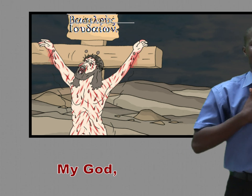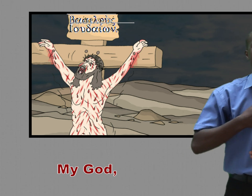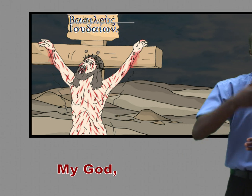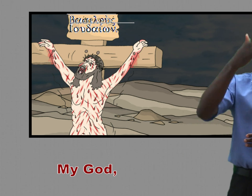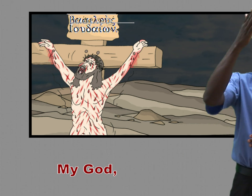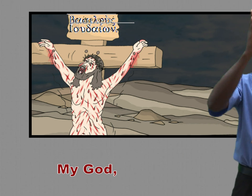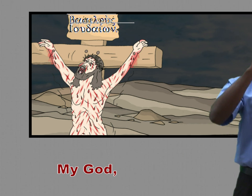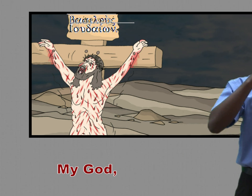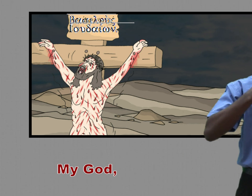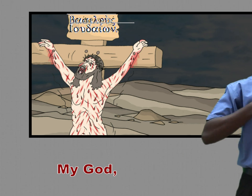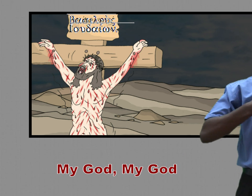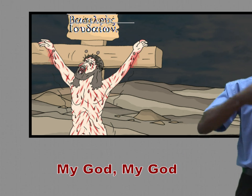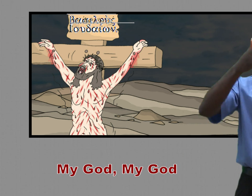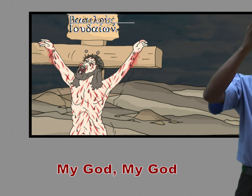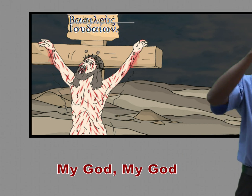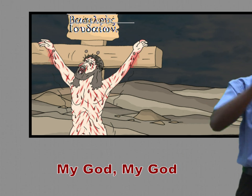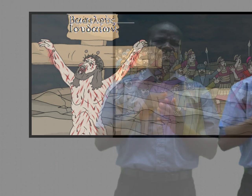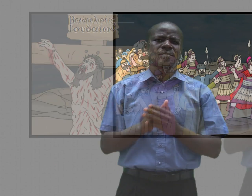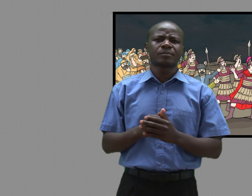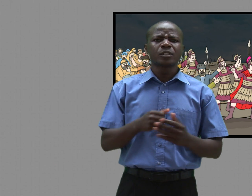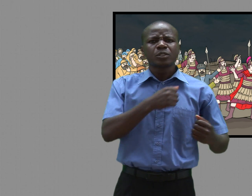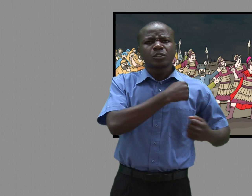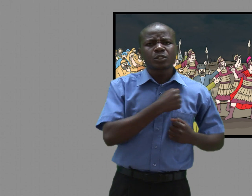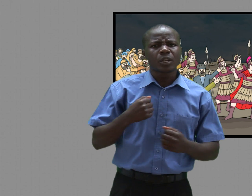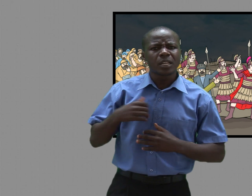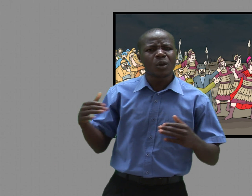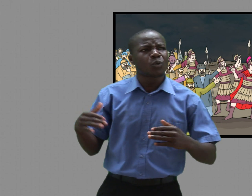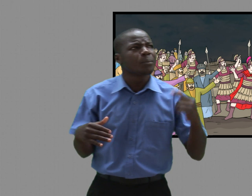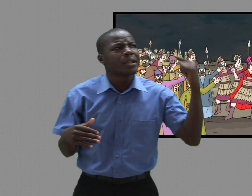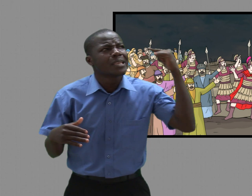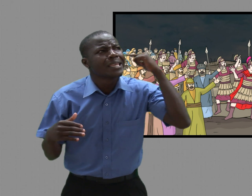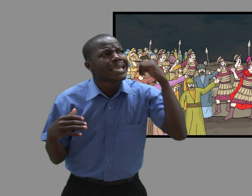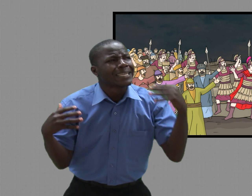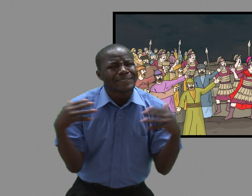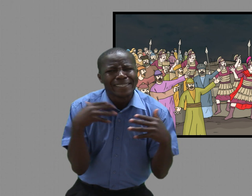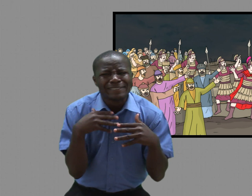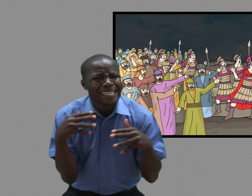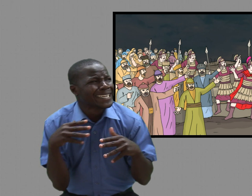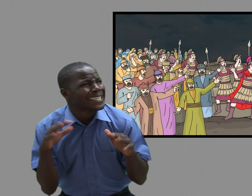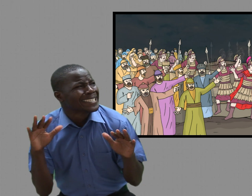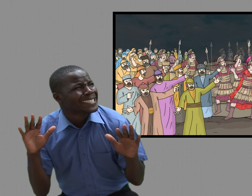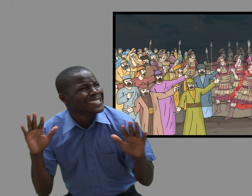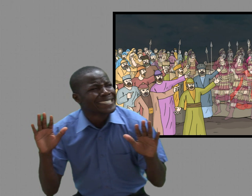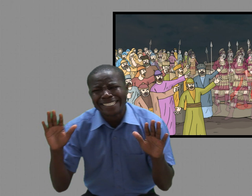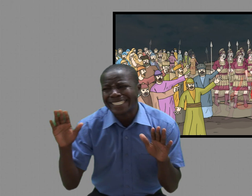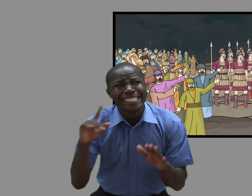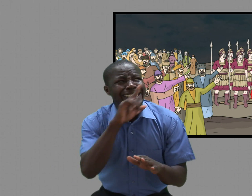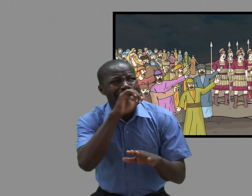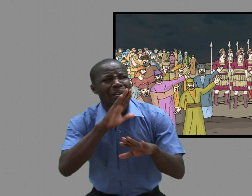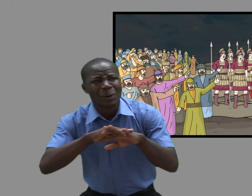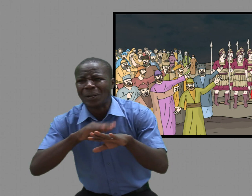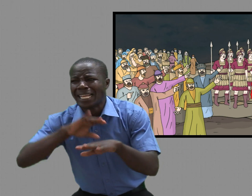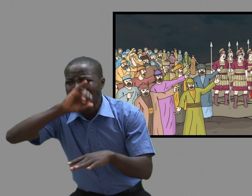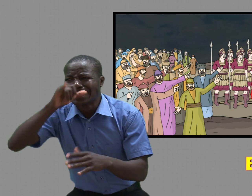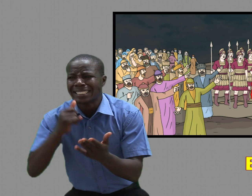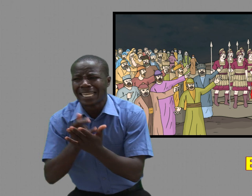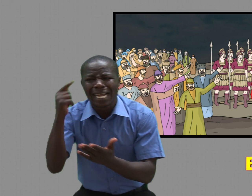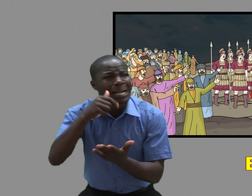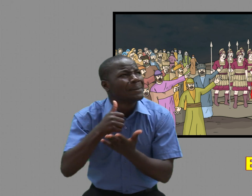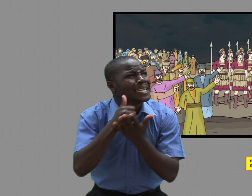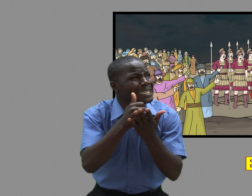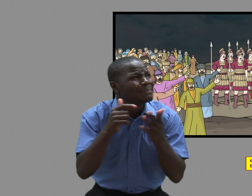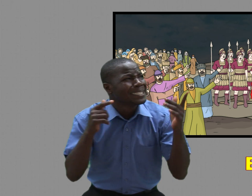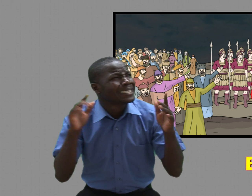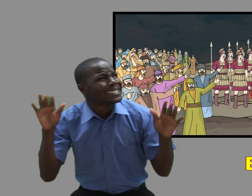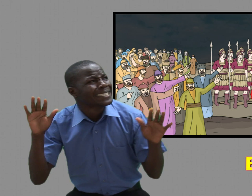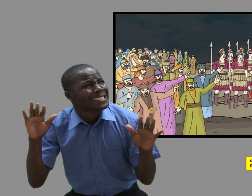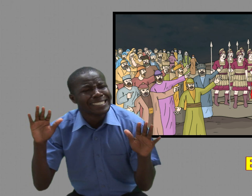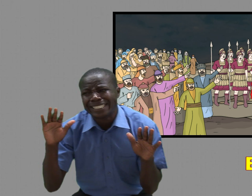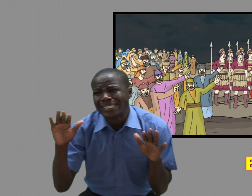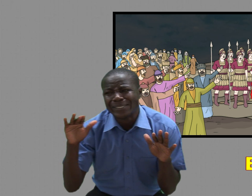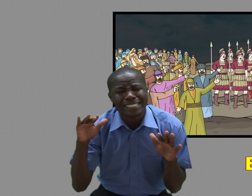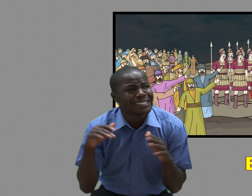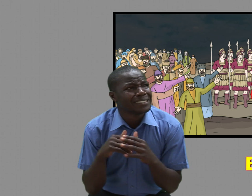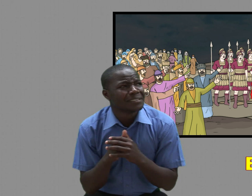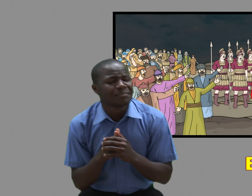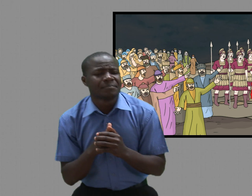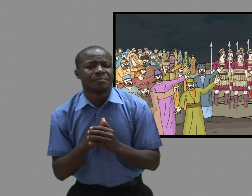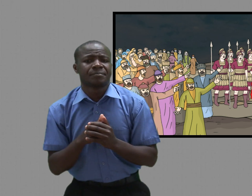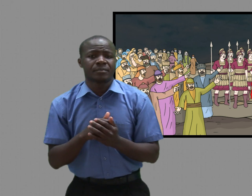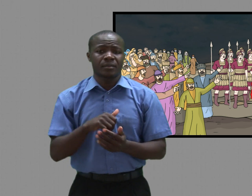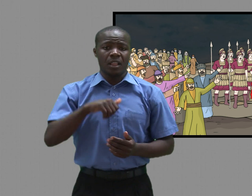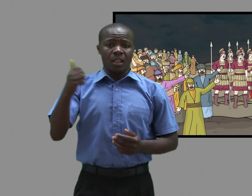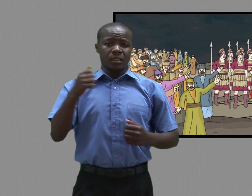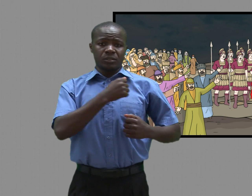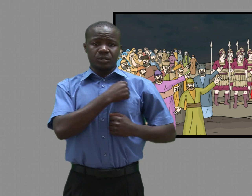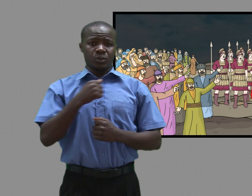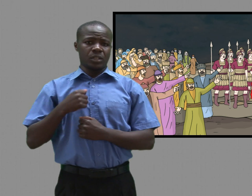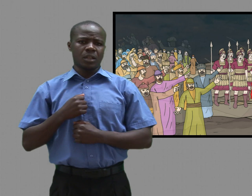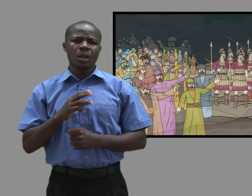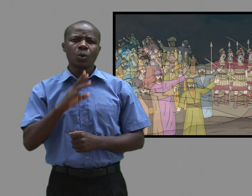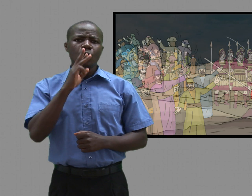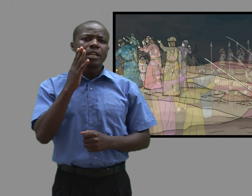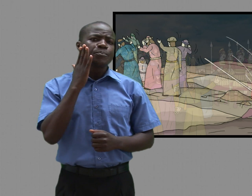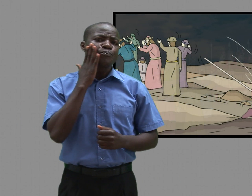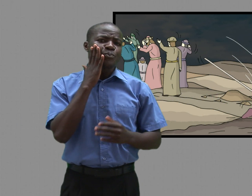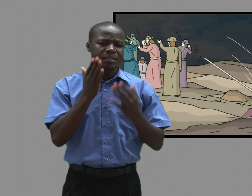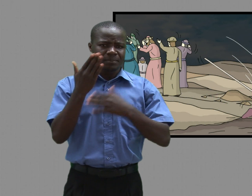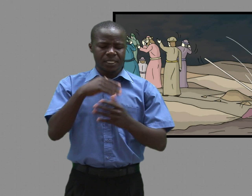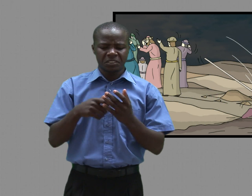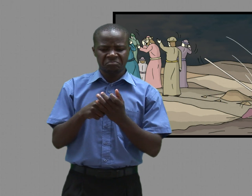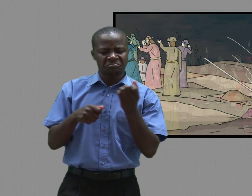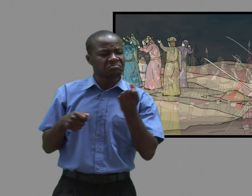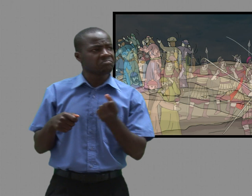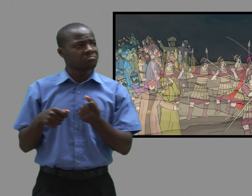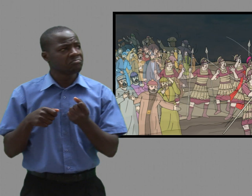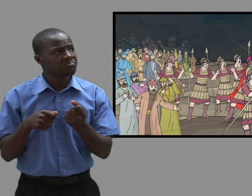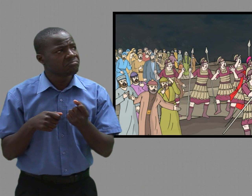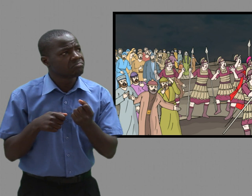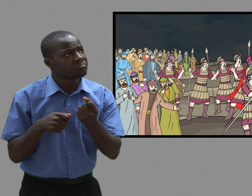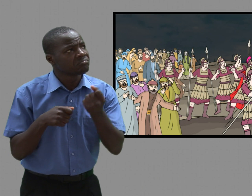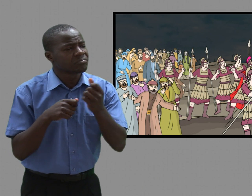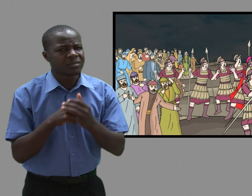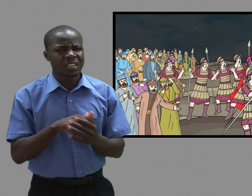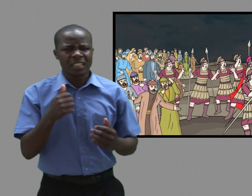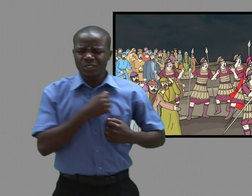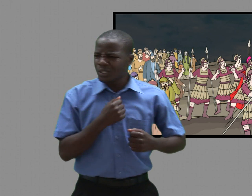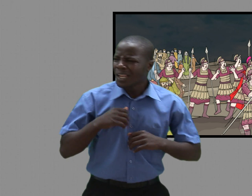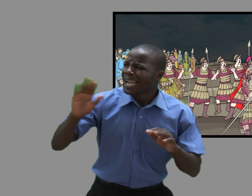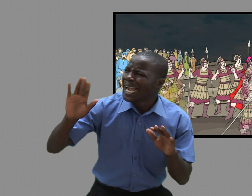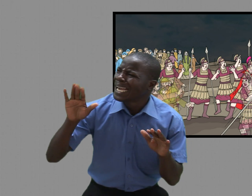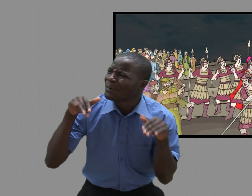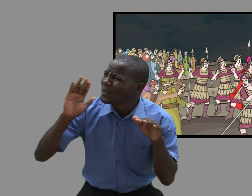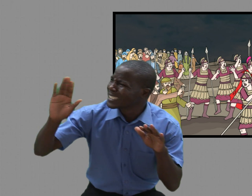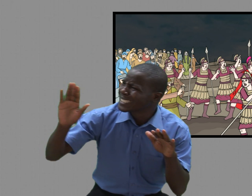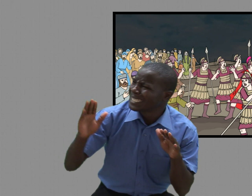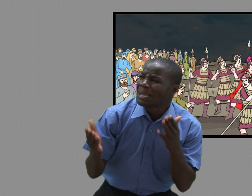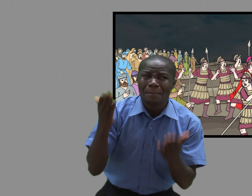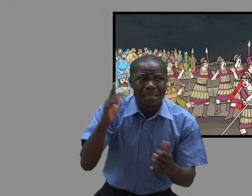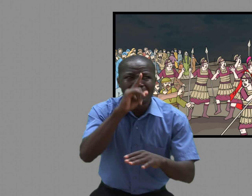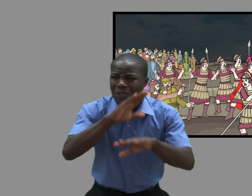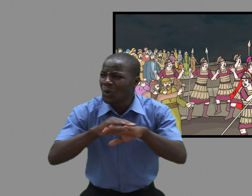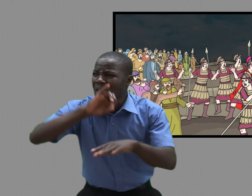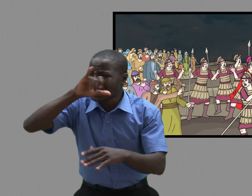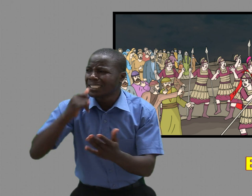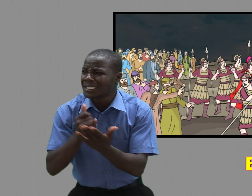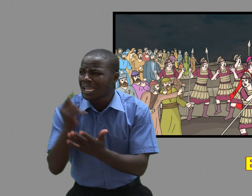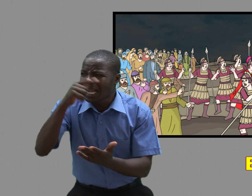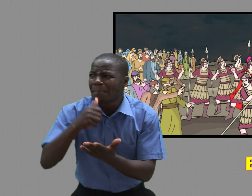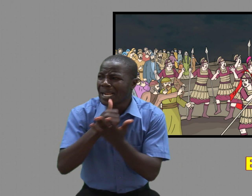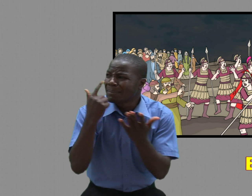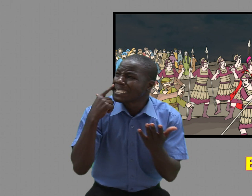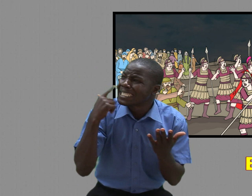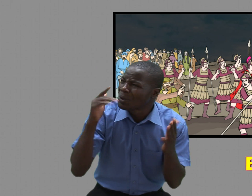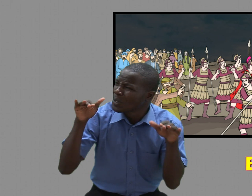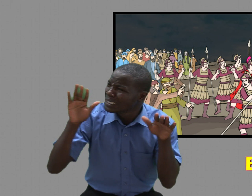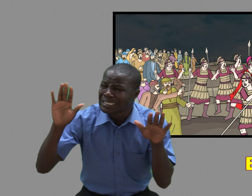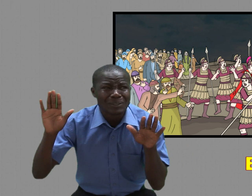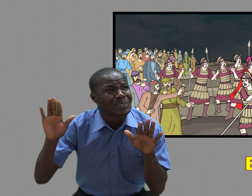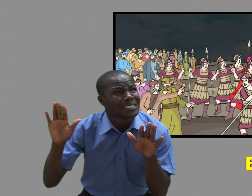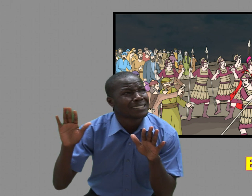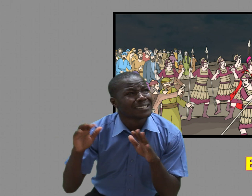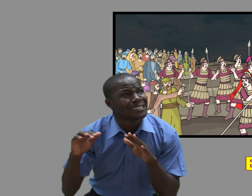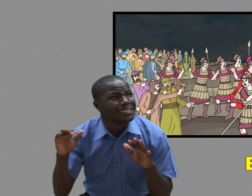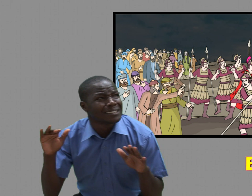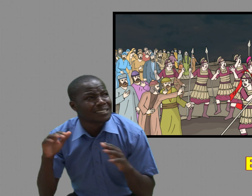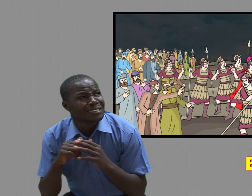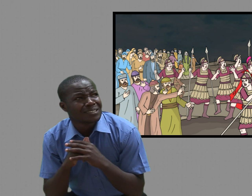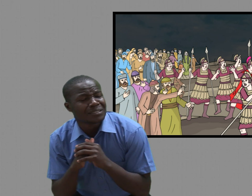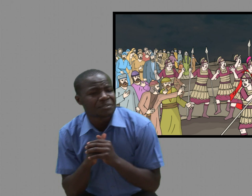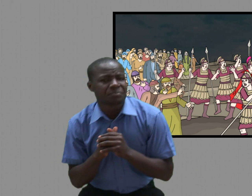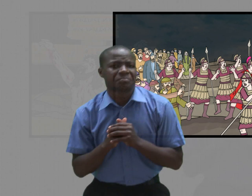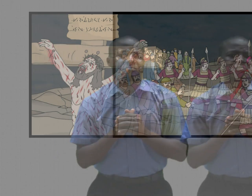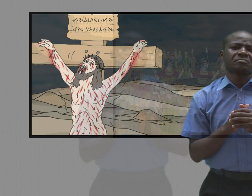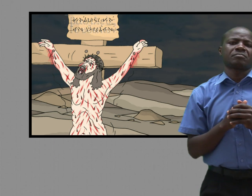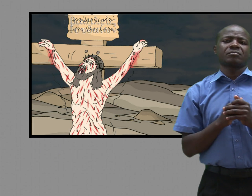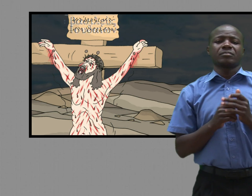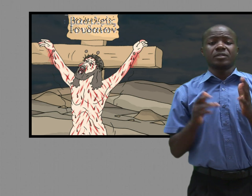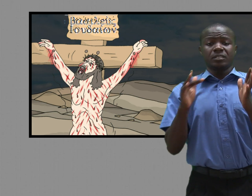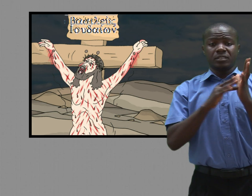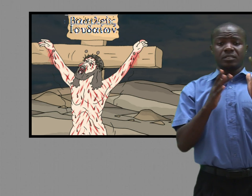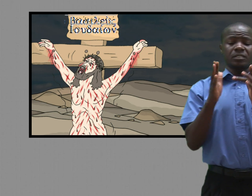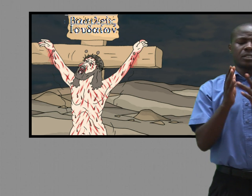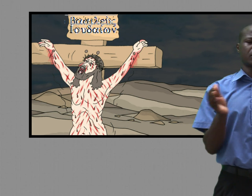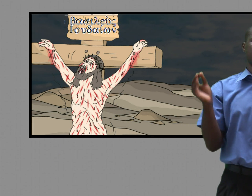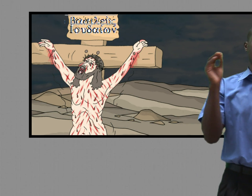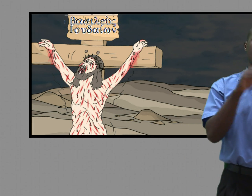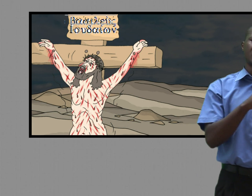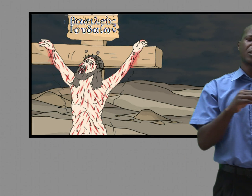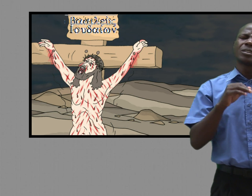When some of those standing there heard this, they said, “He is calling Elijah.” One of them quickly ran and brought a sponge. He filled it with sour wine, put it on a reed, and held it up for Jesus to drink. But the others said, “Leave Him alone. Let us see if Elijah comes to save Him.”